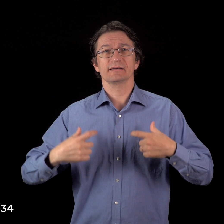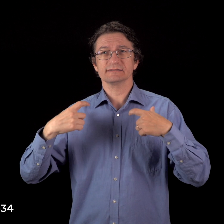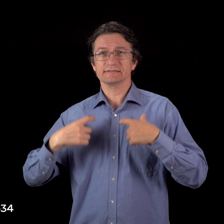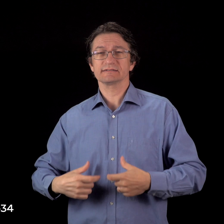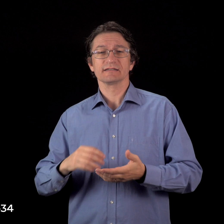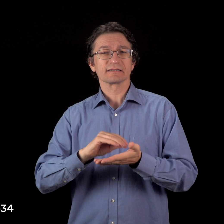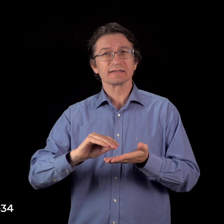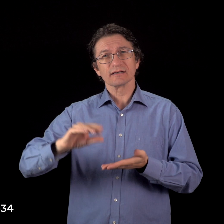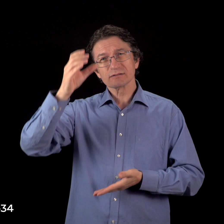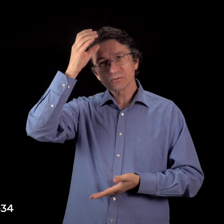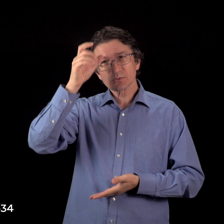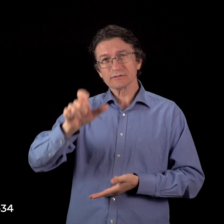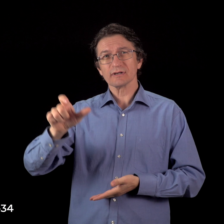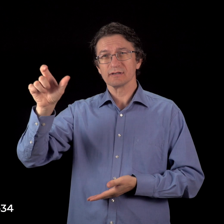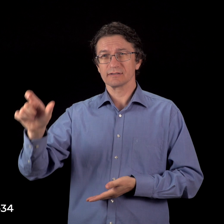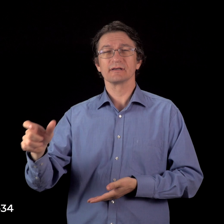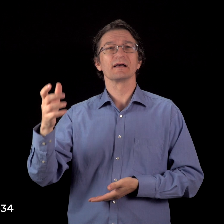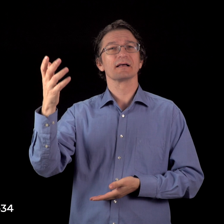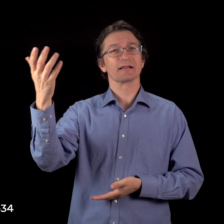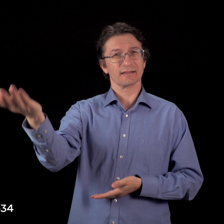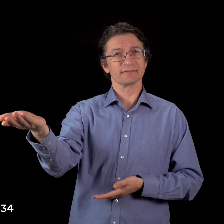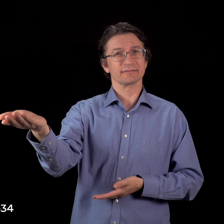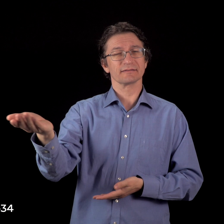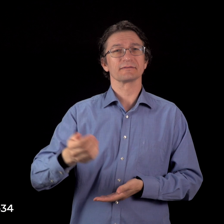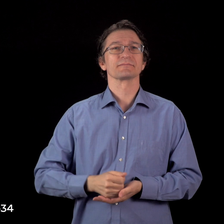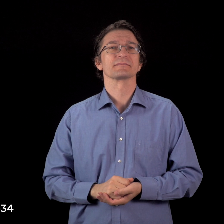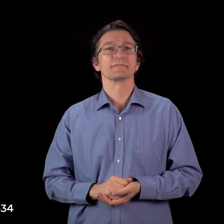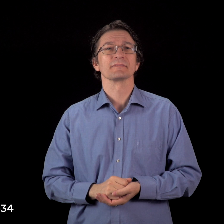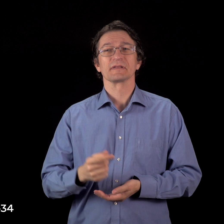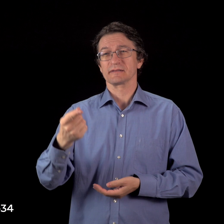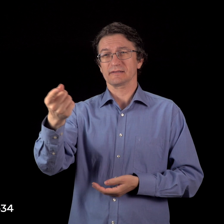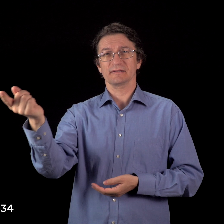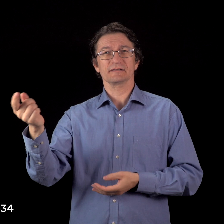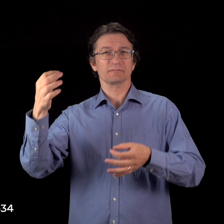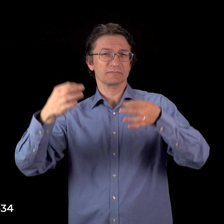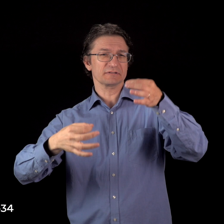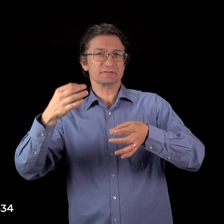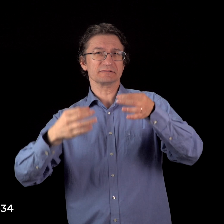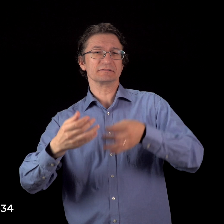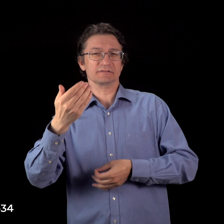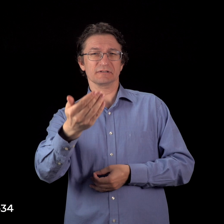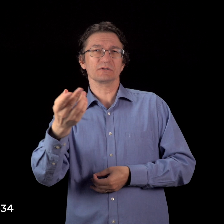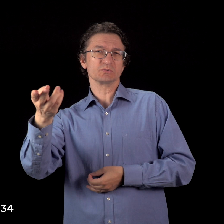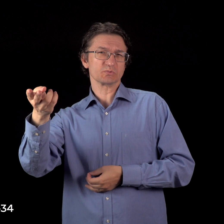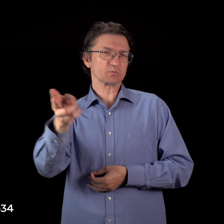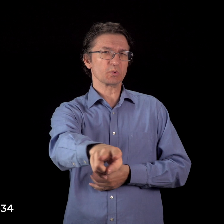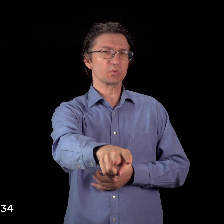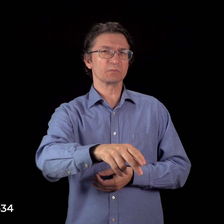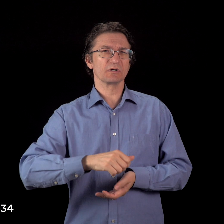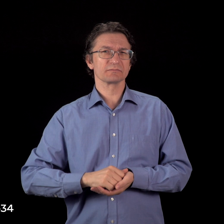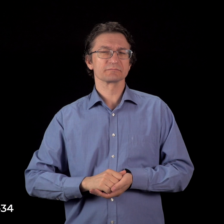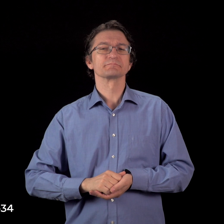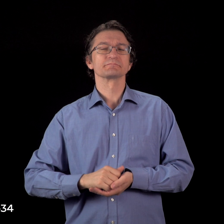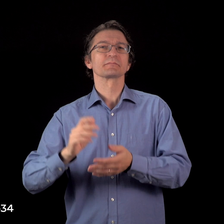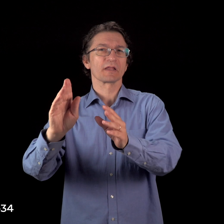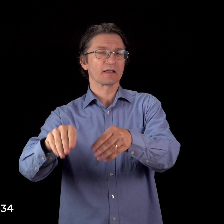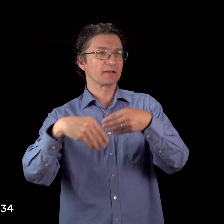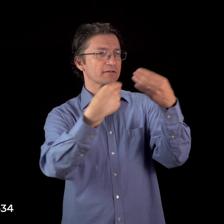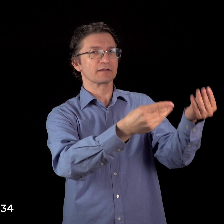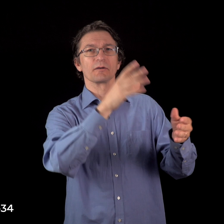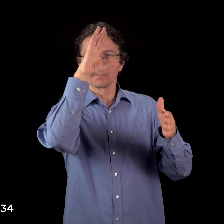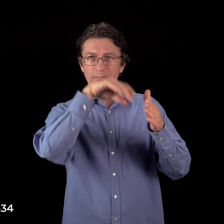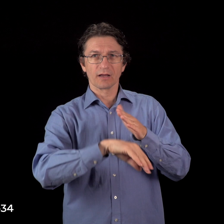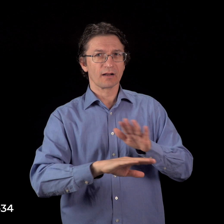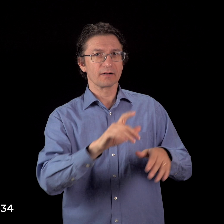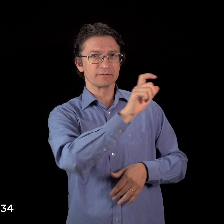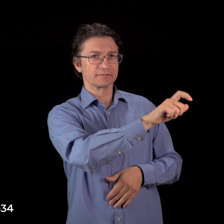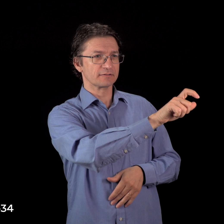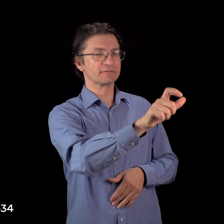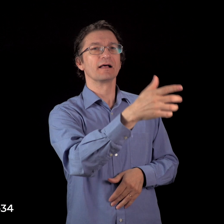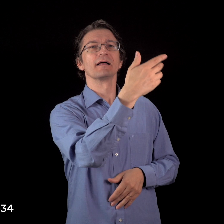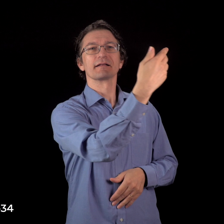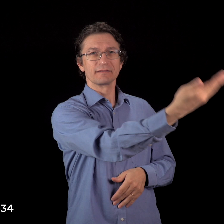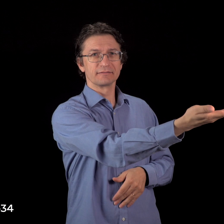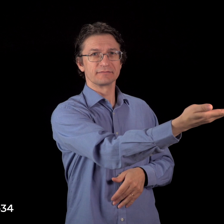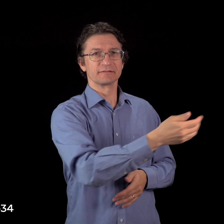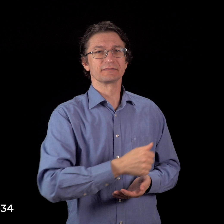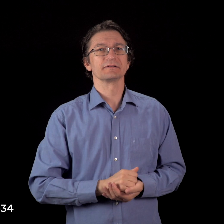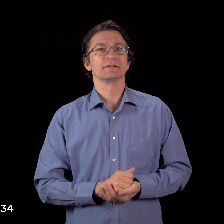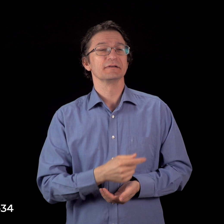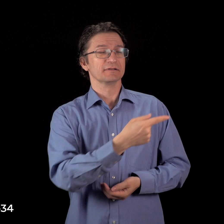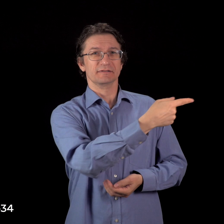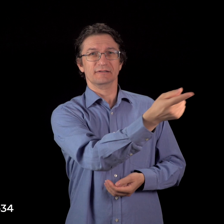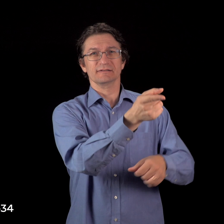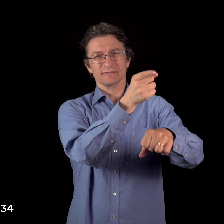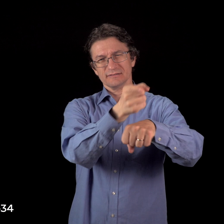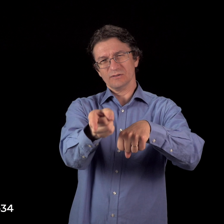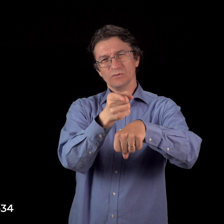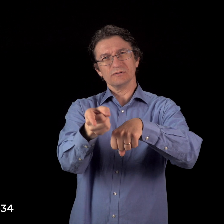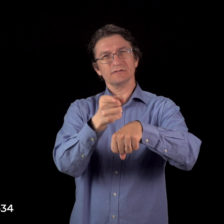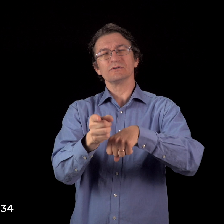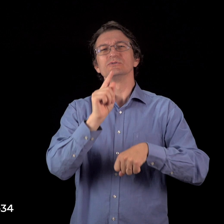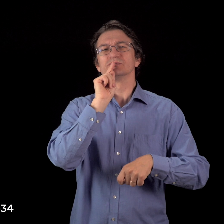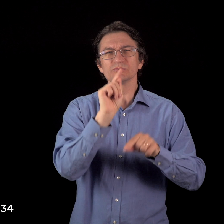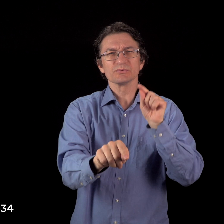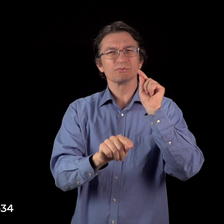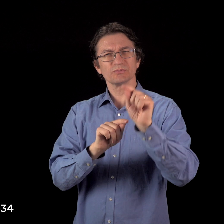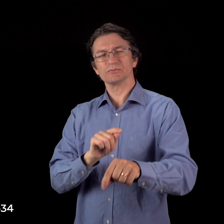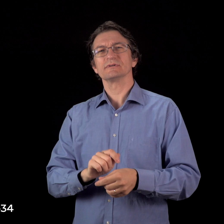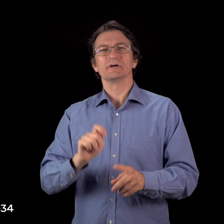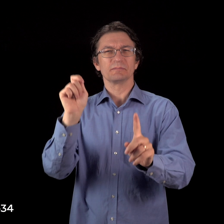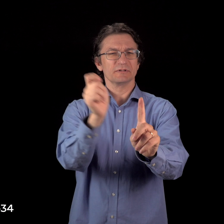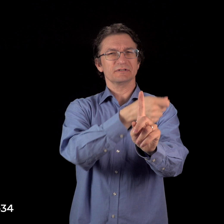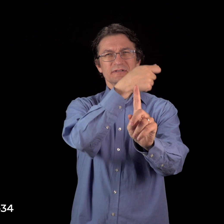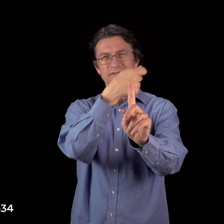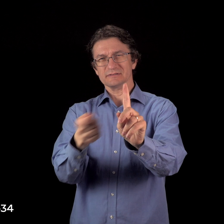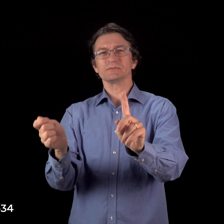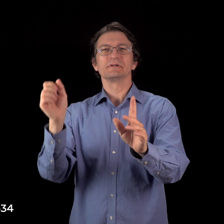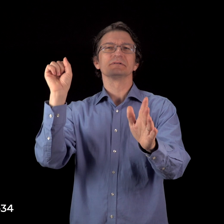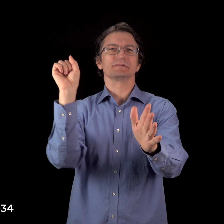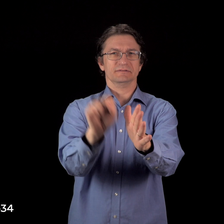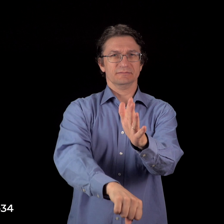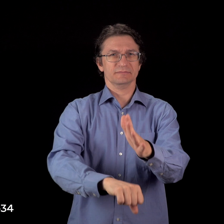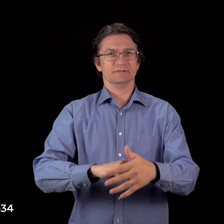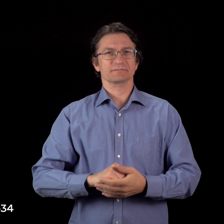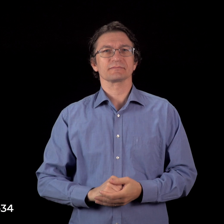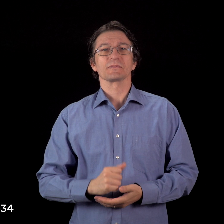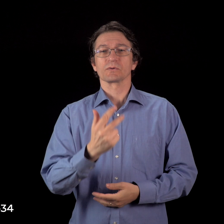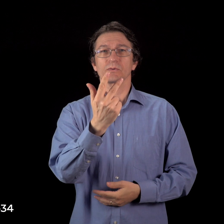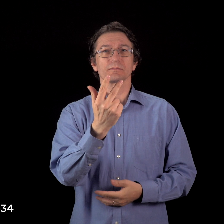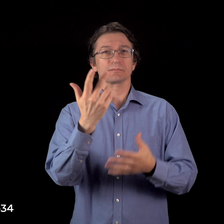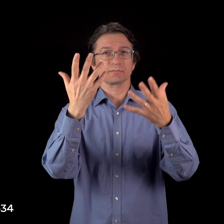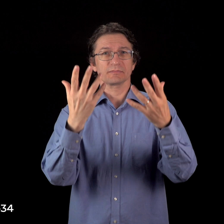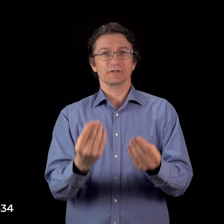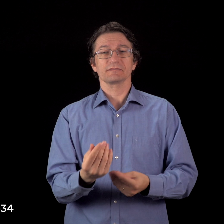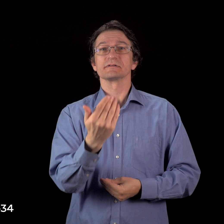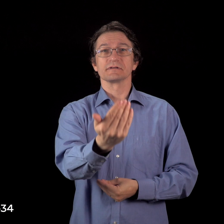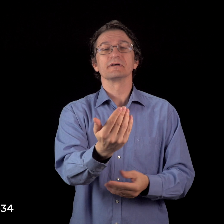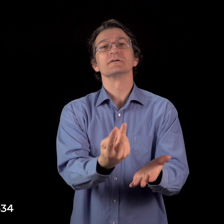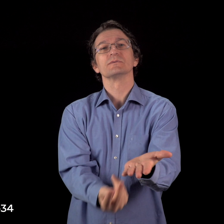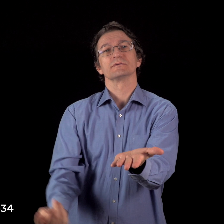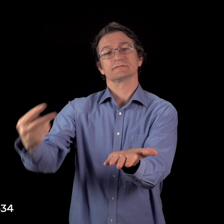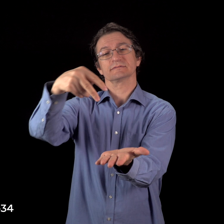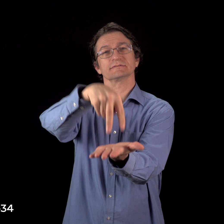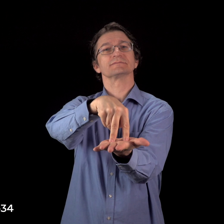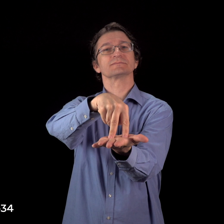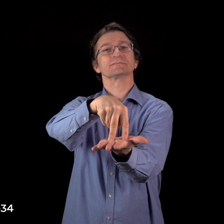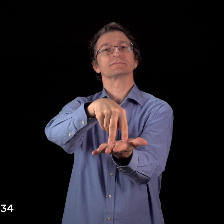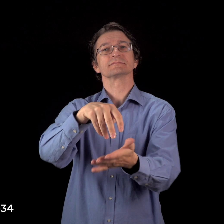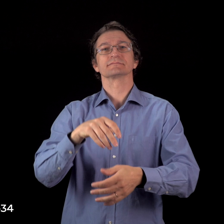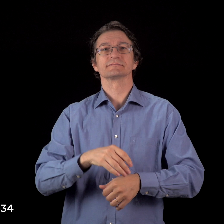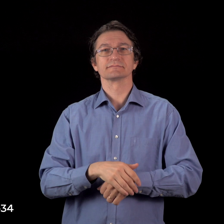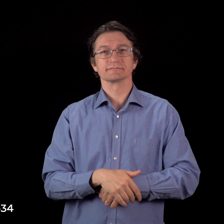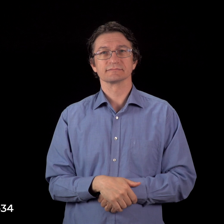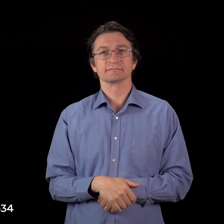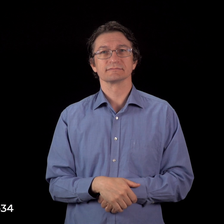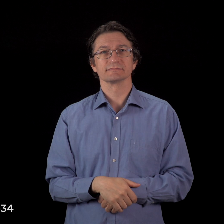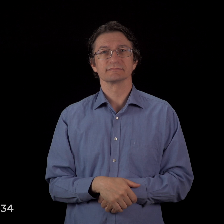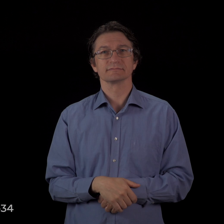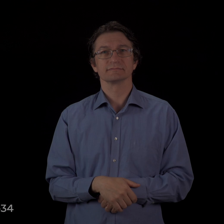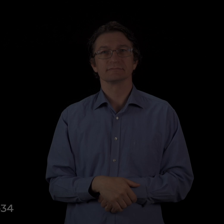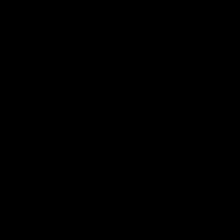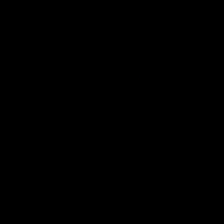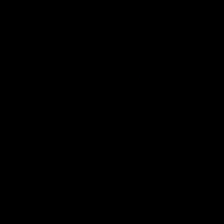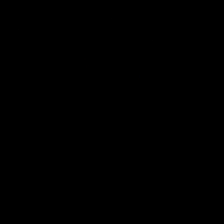They will condemn Him to death and will deliver Him over to the Gentiles, who will mock Him and spit on Him and flog Him and kill Him. And after three days He will rise again.”